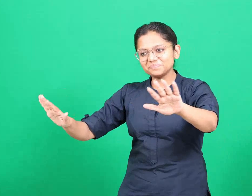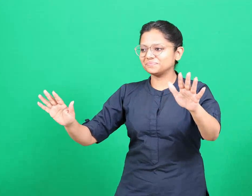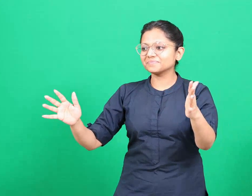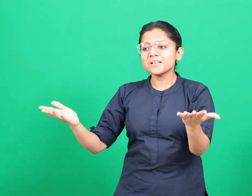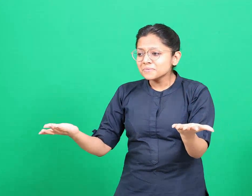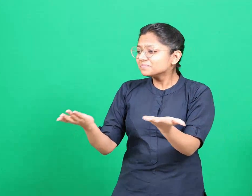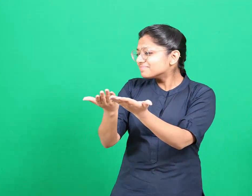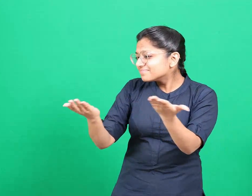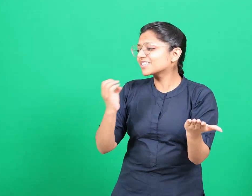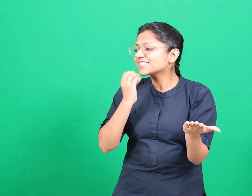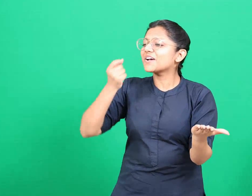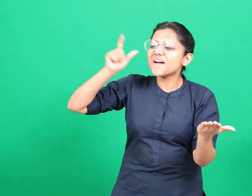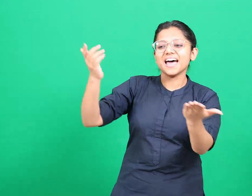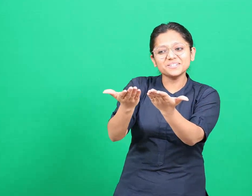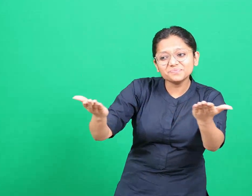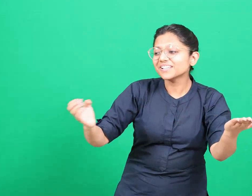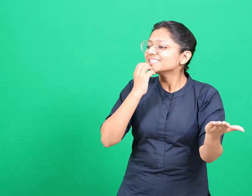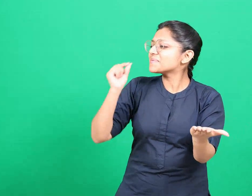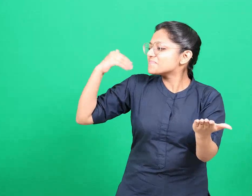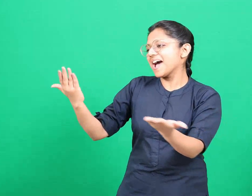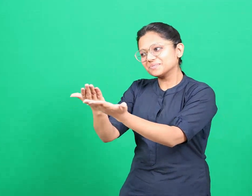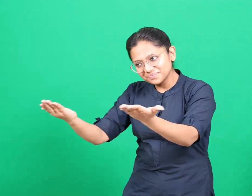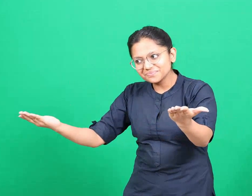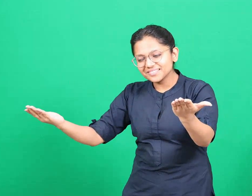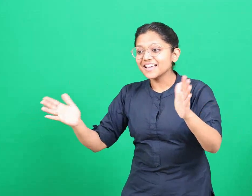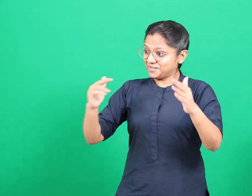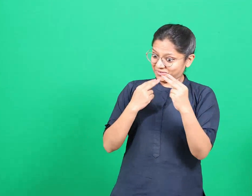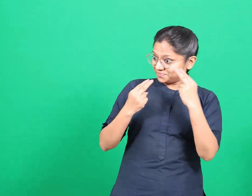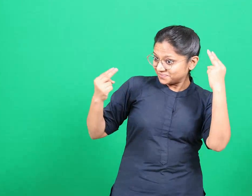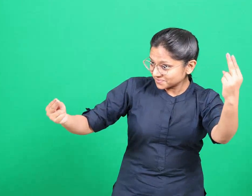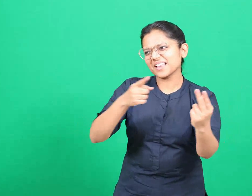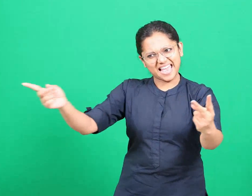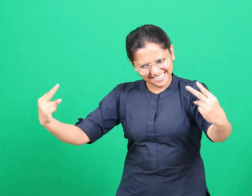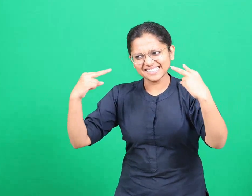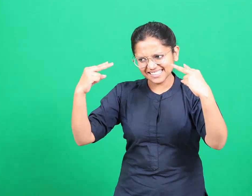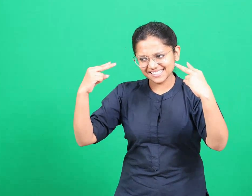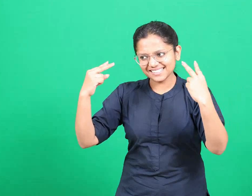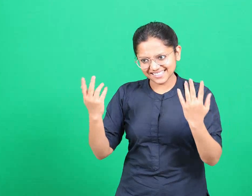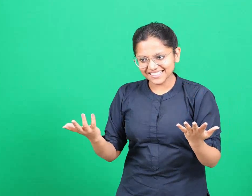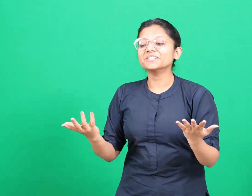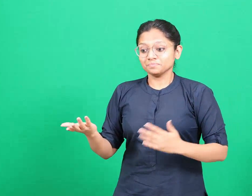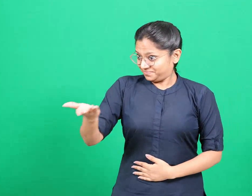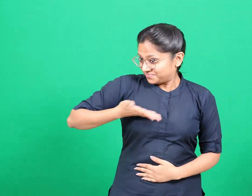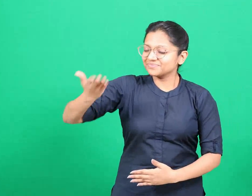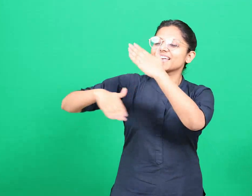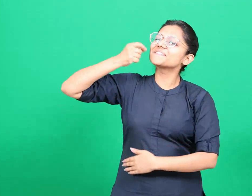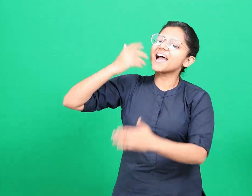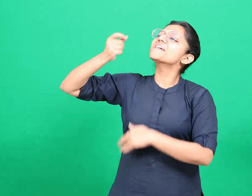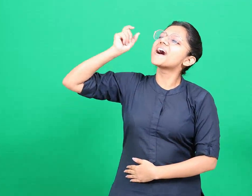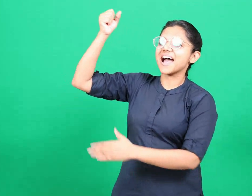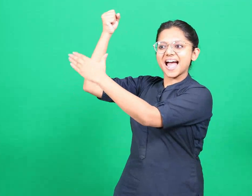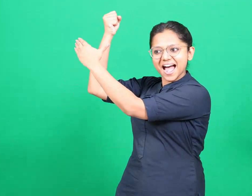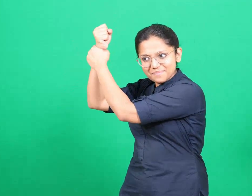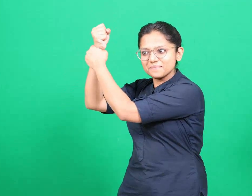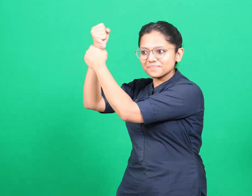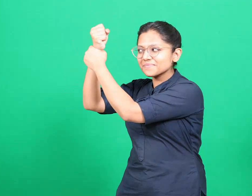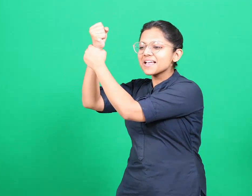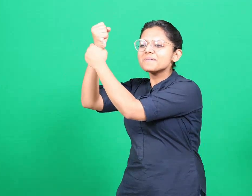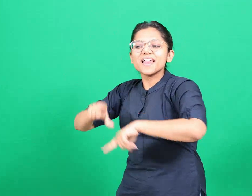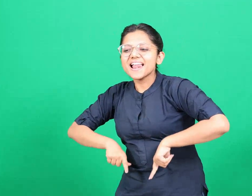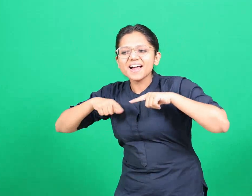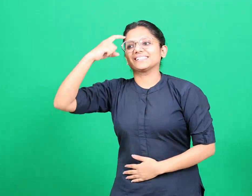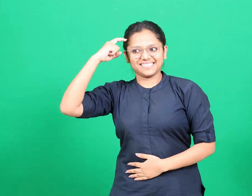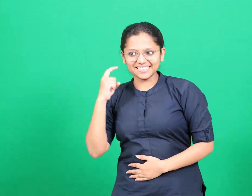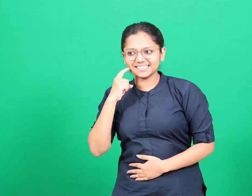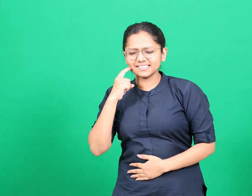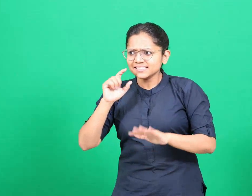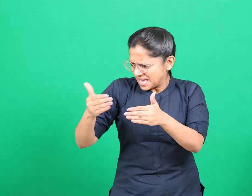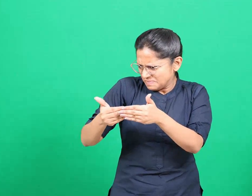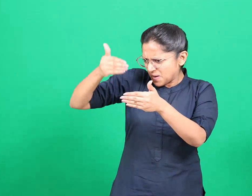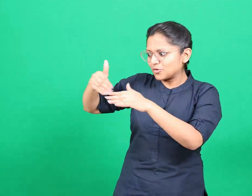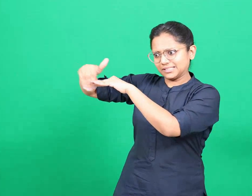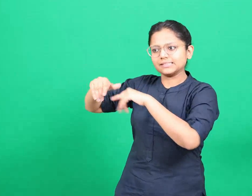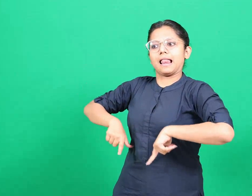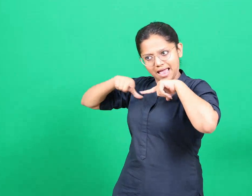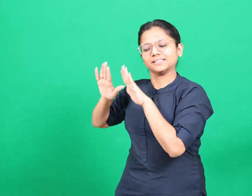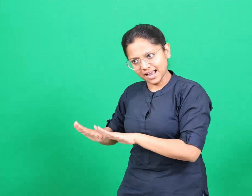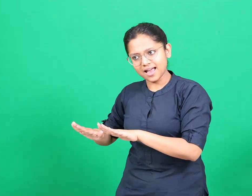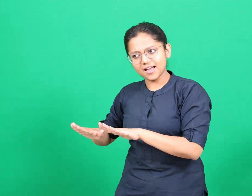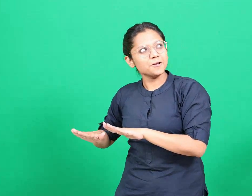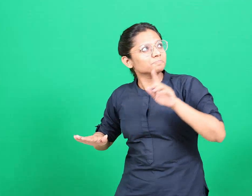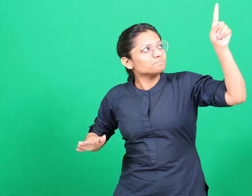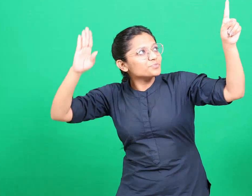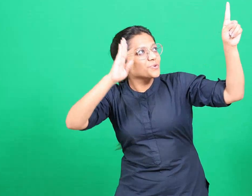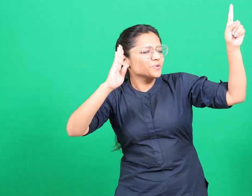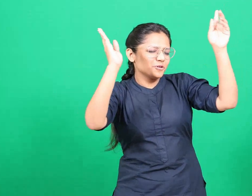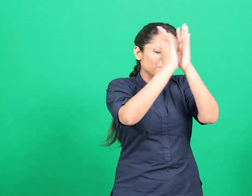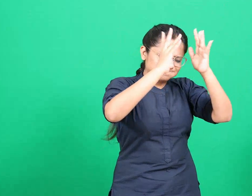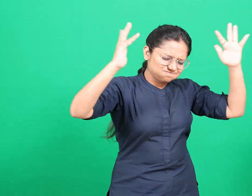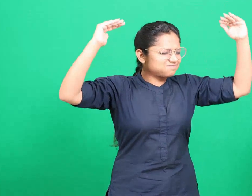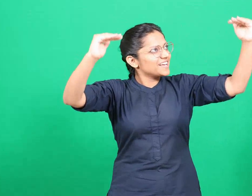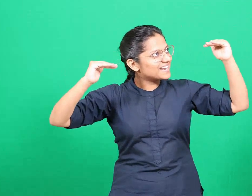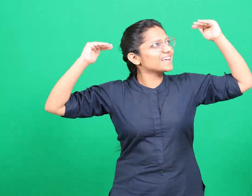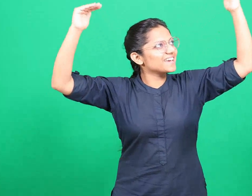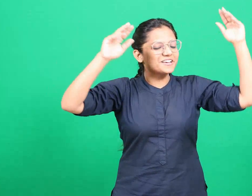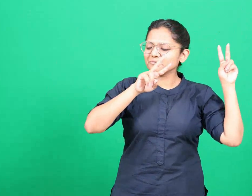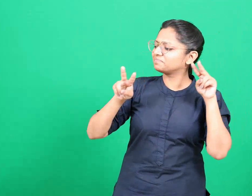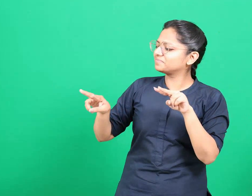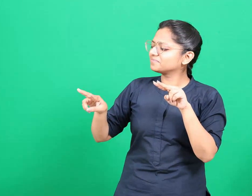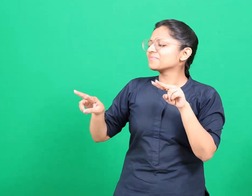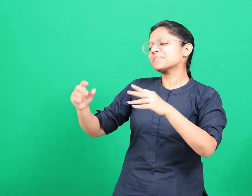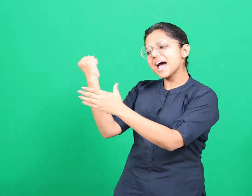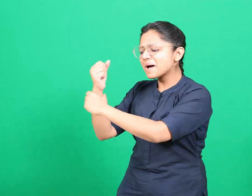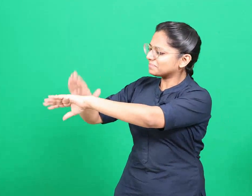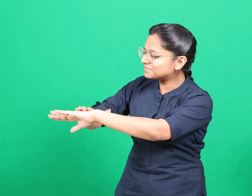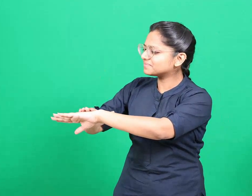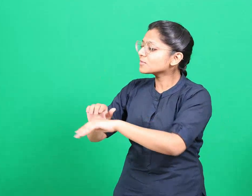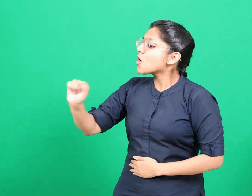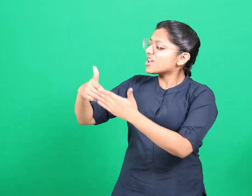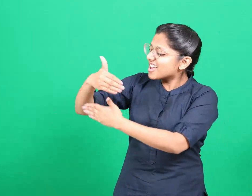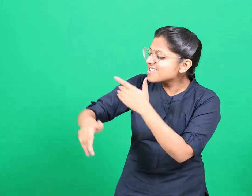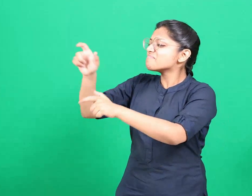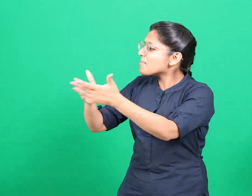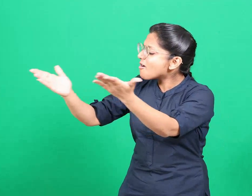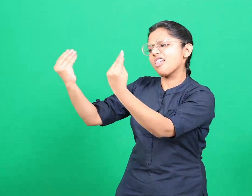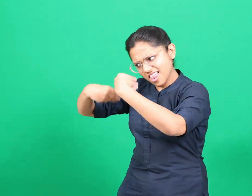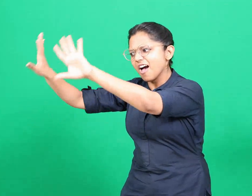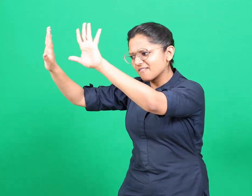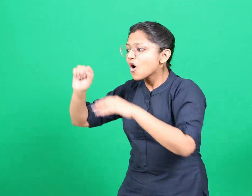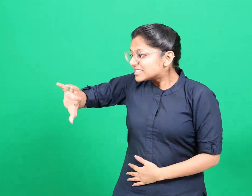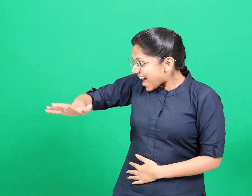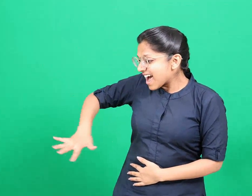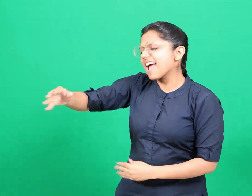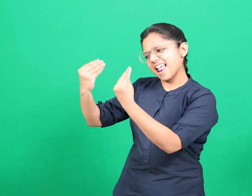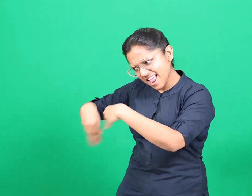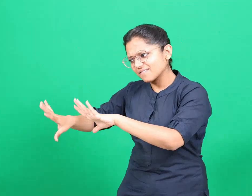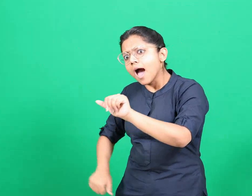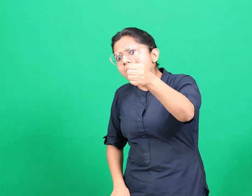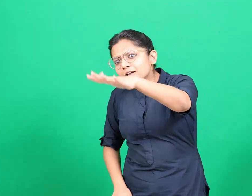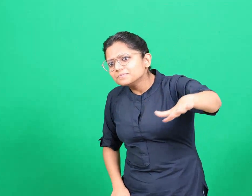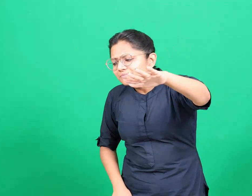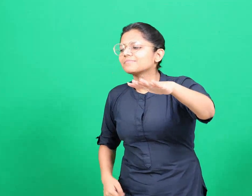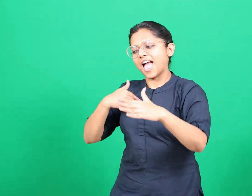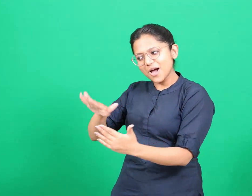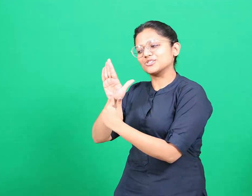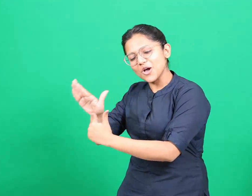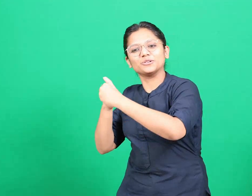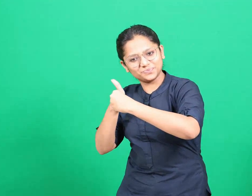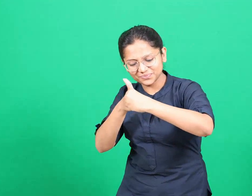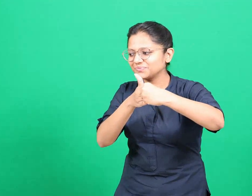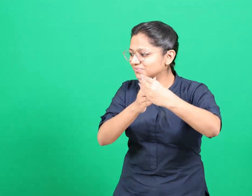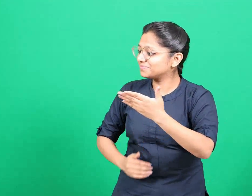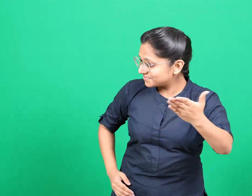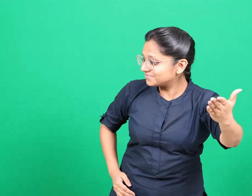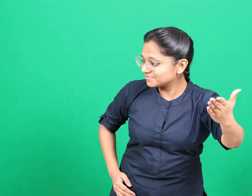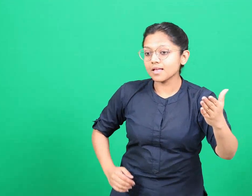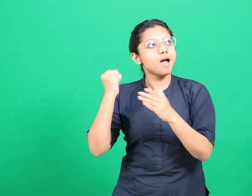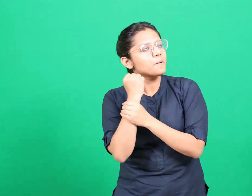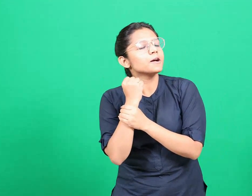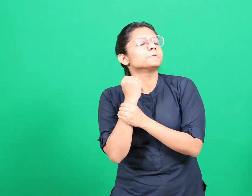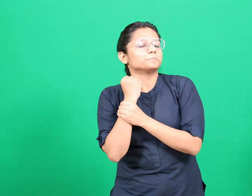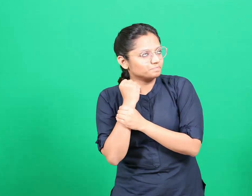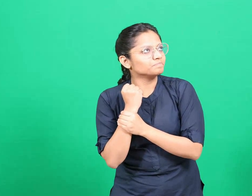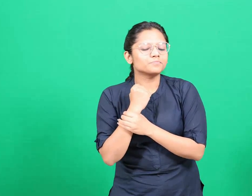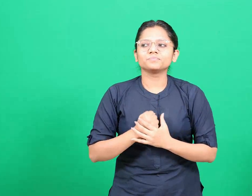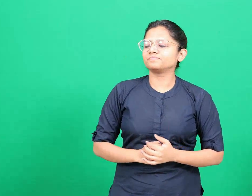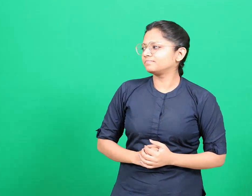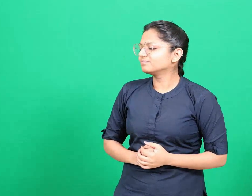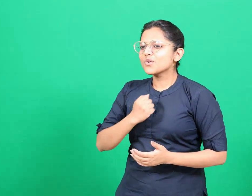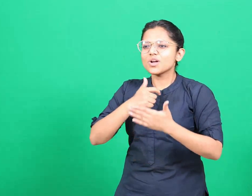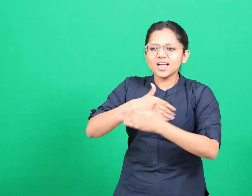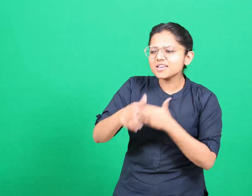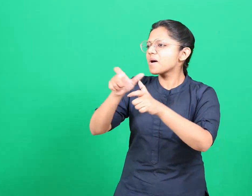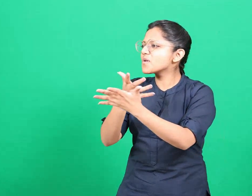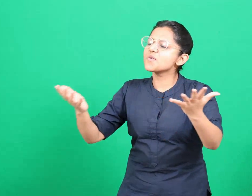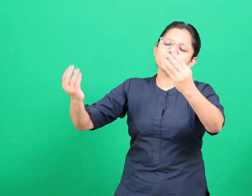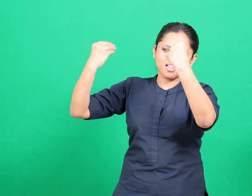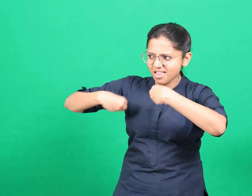The God of glory appeared to our father Abraham while he was still in Mesopotamia, before he lived in Haran, and told him, ' Leave your country and your kindred and go to the land I will show you.'